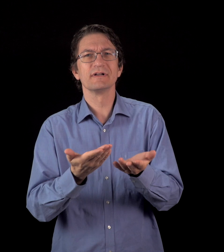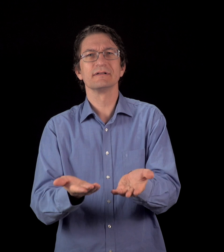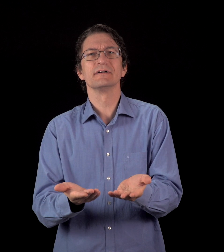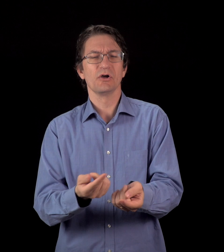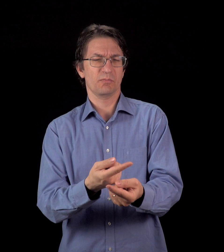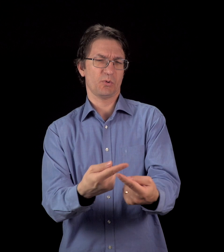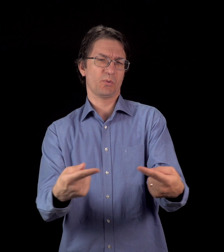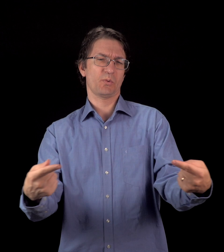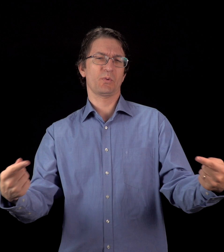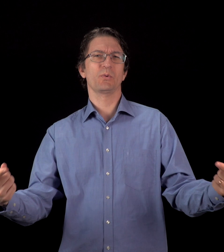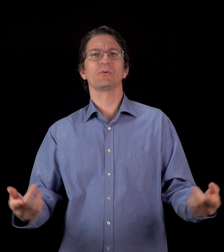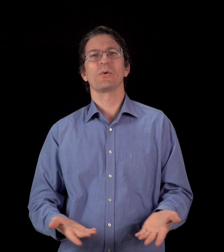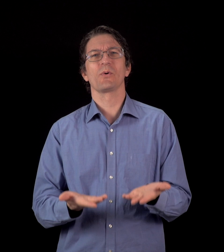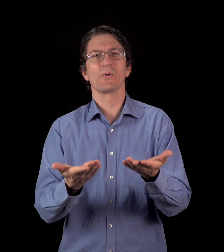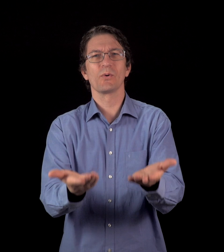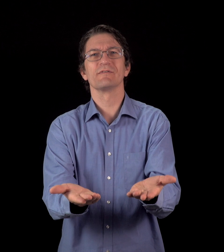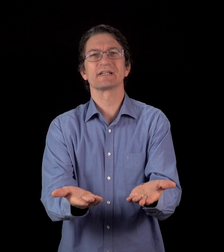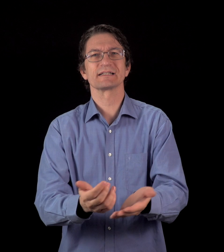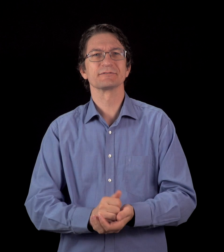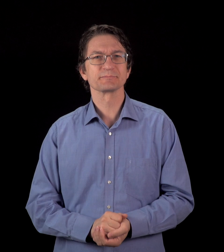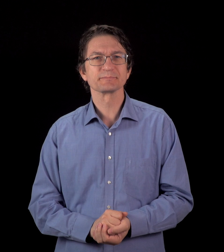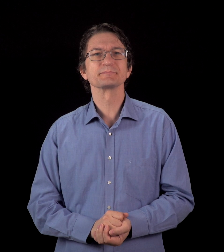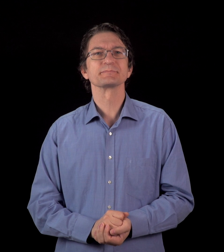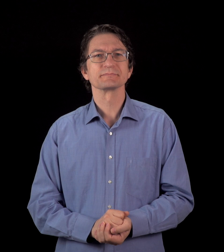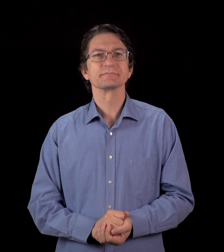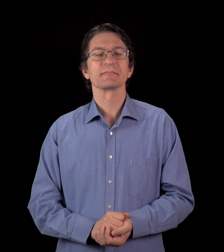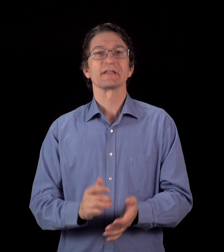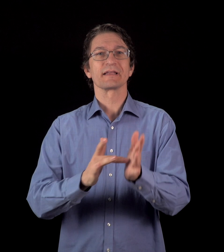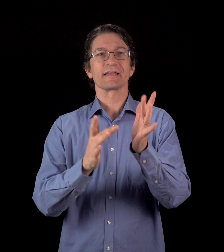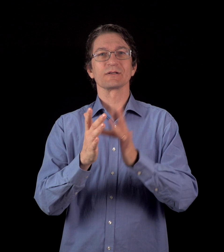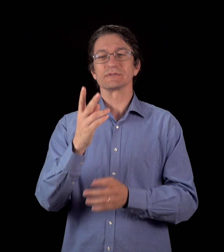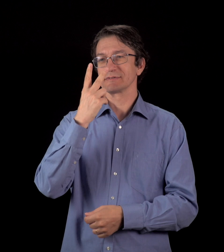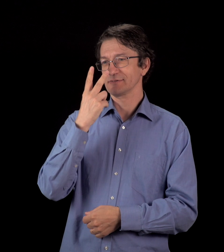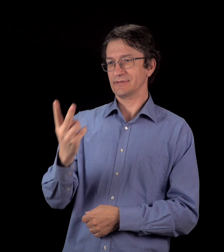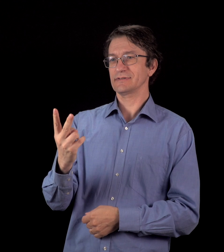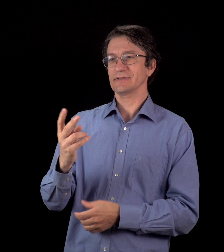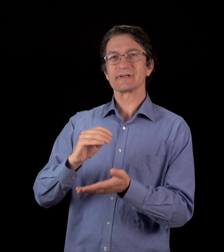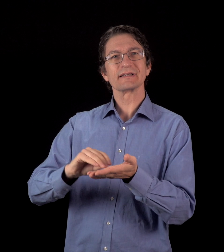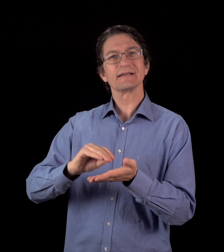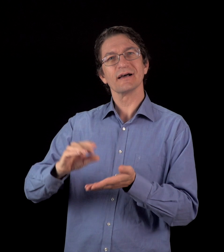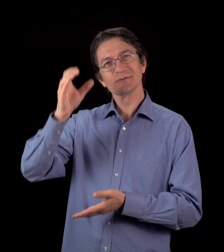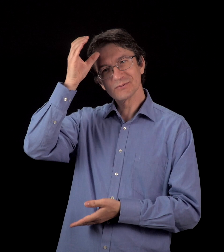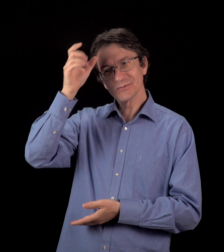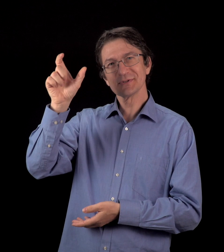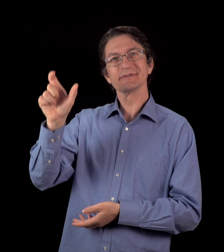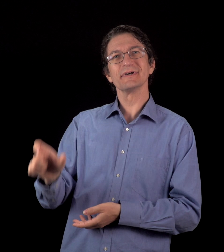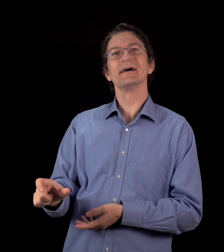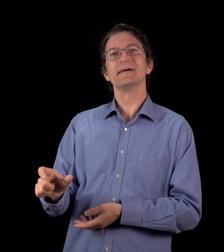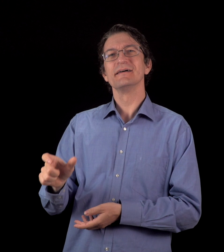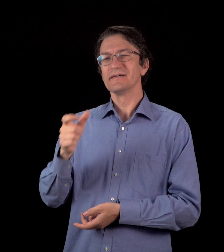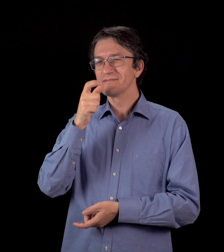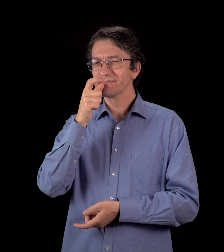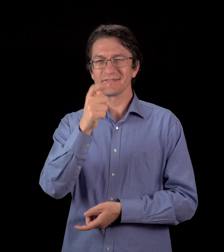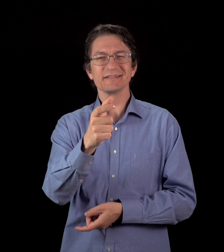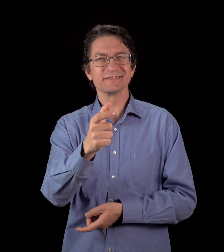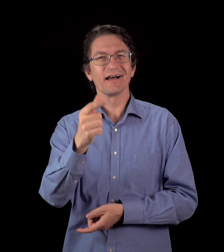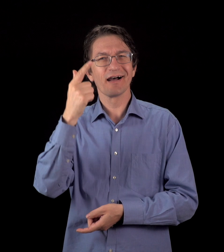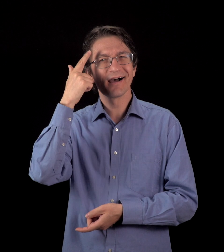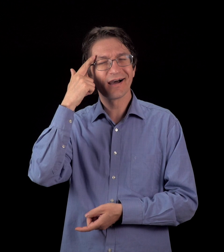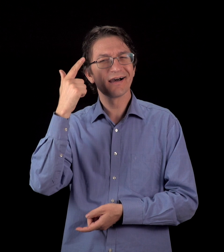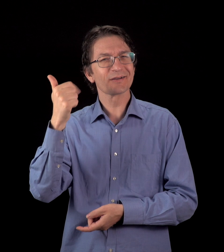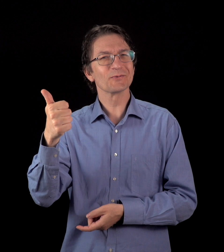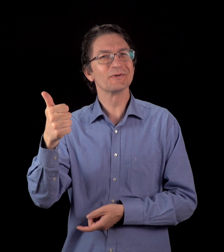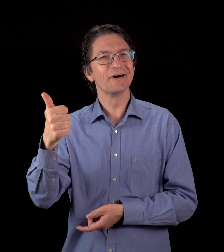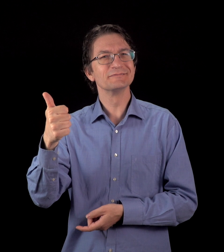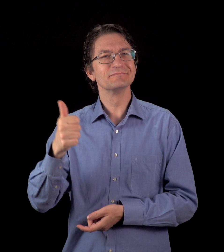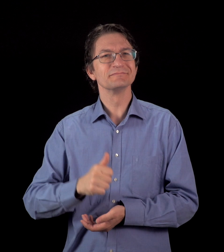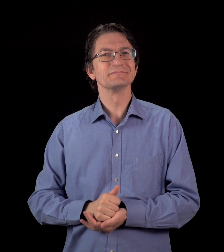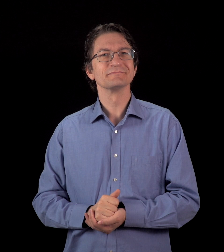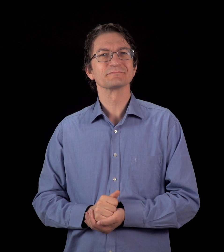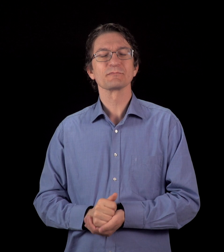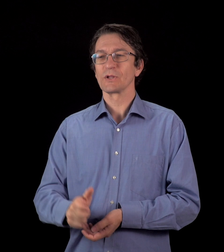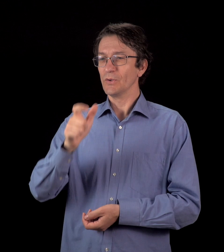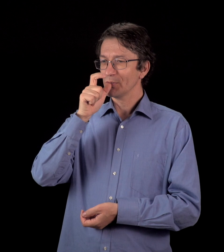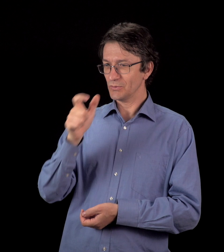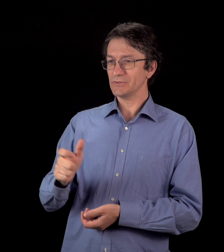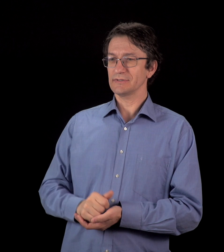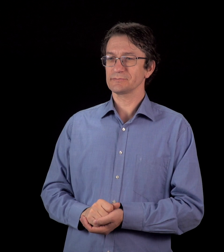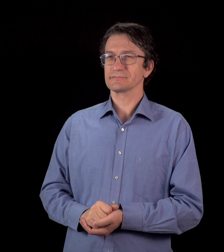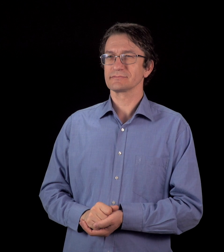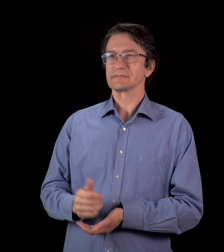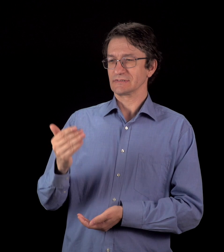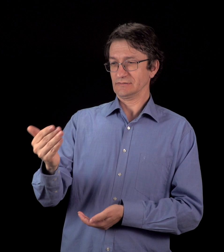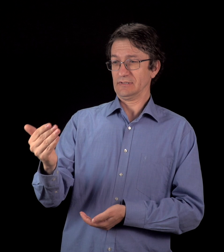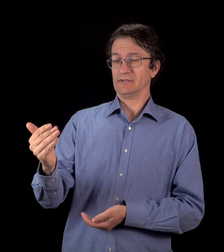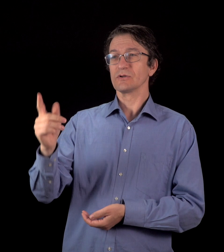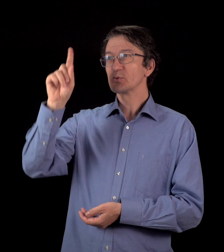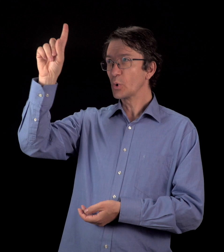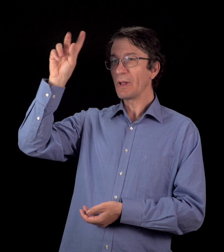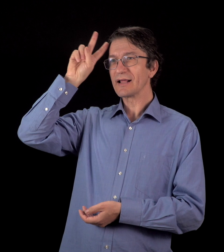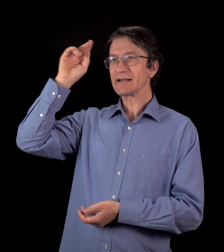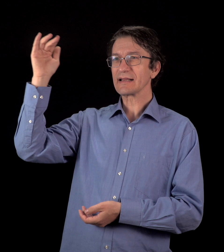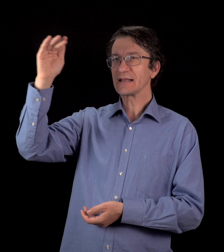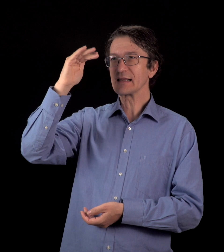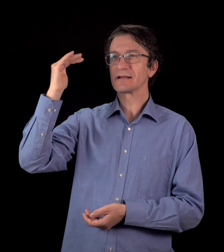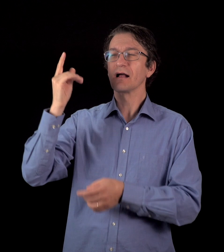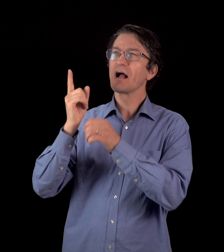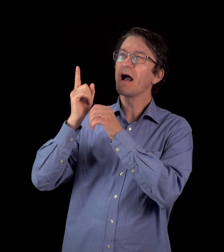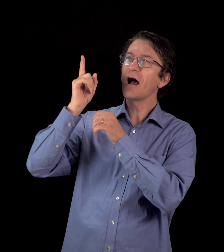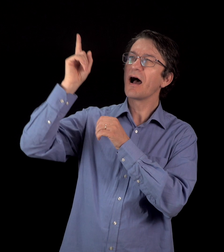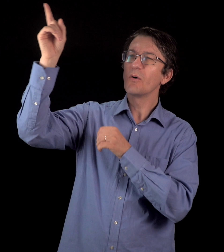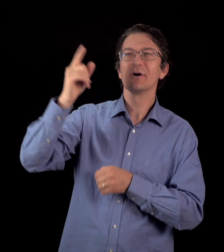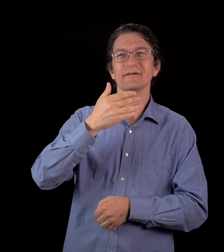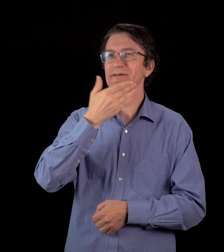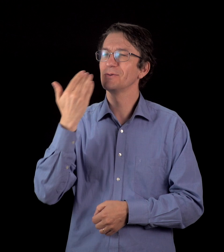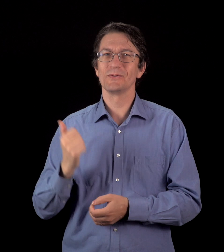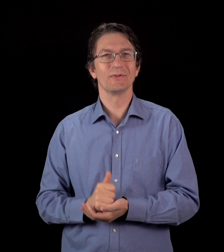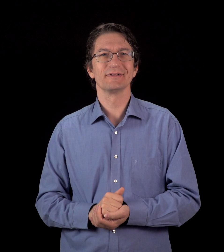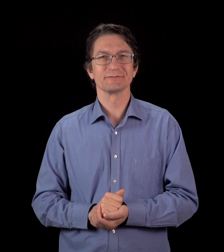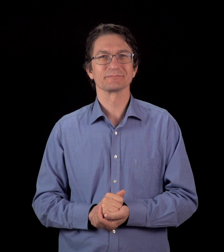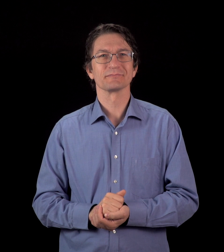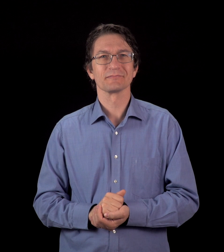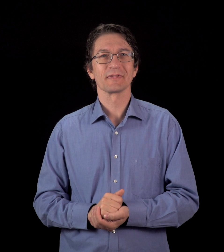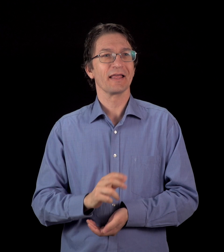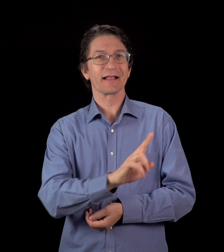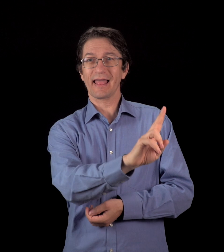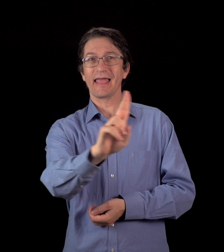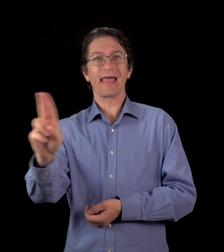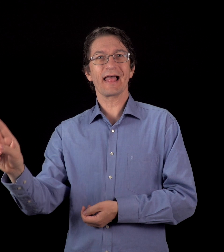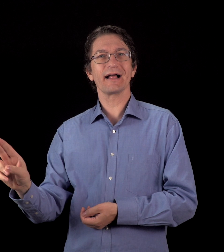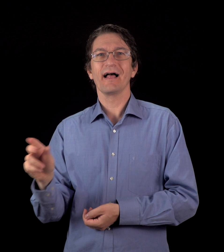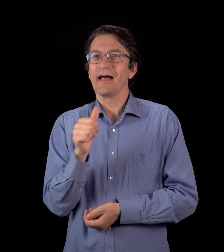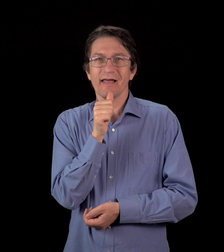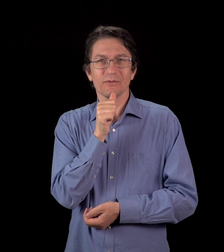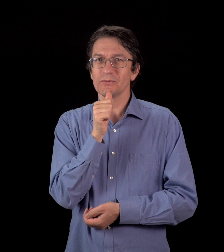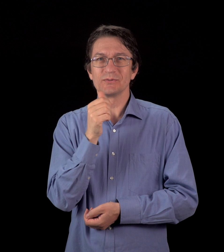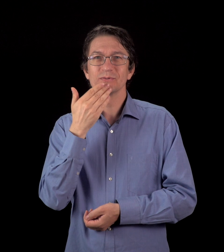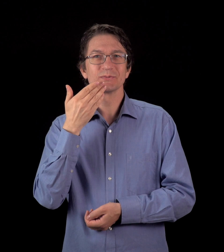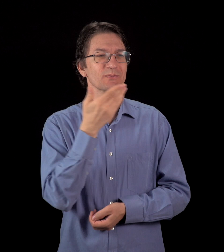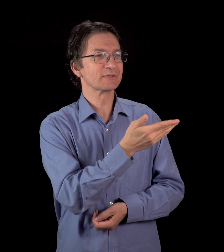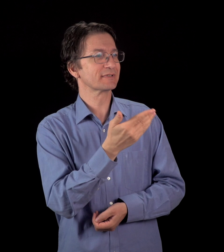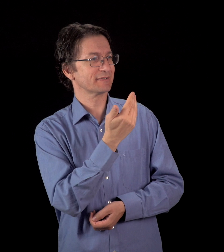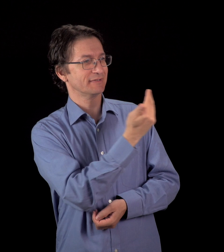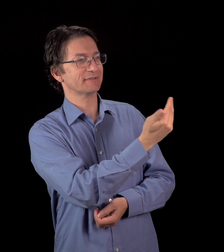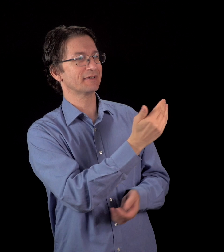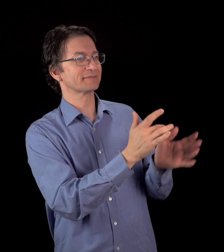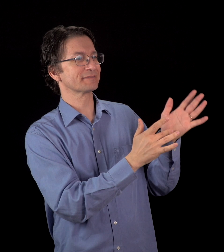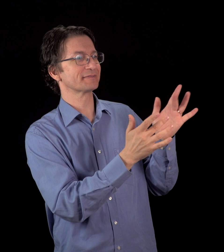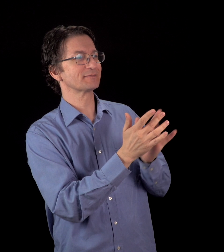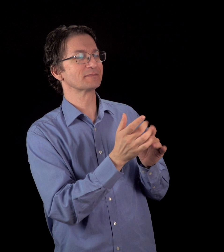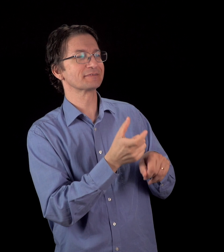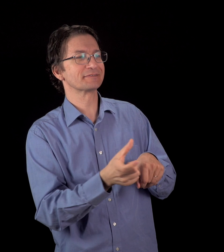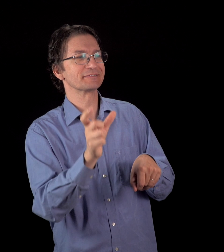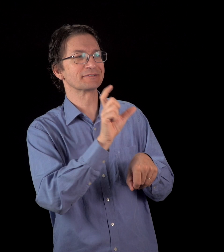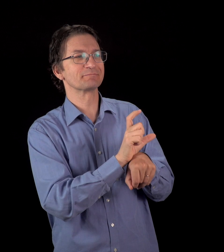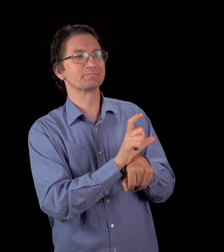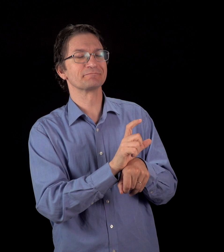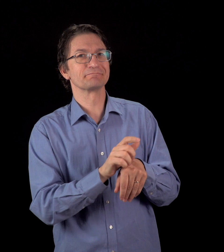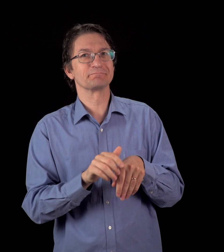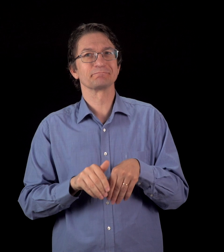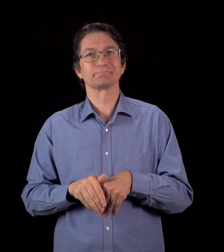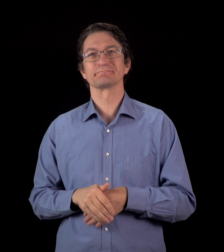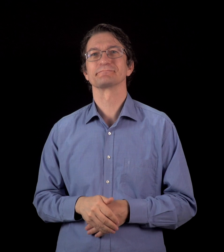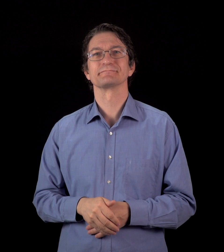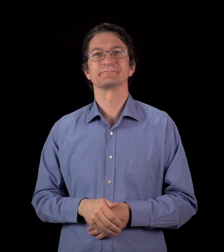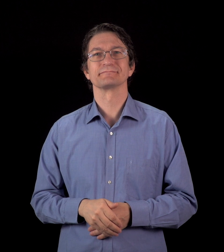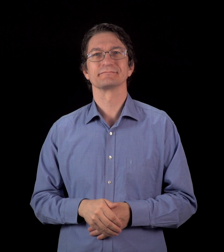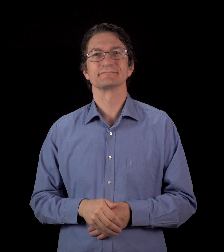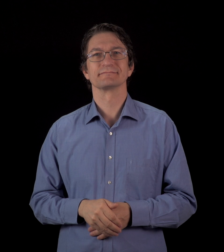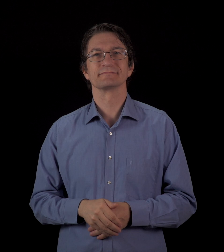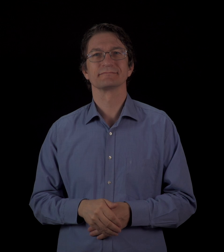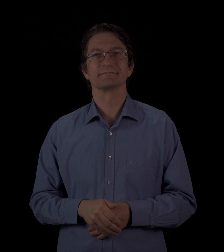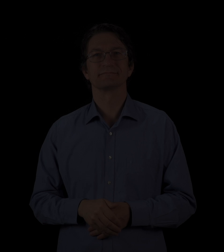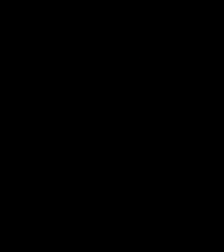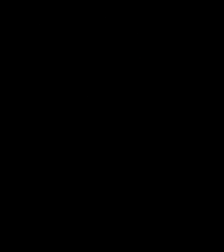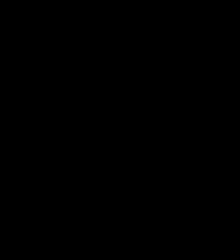When Jesus saw that the man had answered wisely, He said, “You are not far from the kingdom of God.” And no one dared to question Him any further.